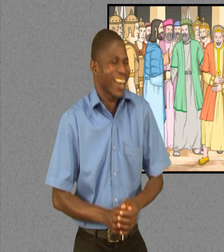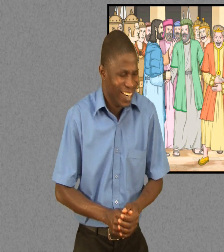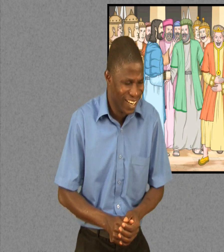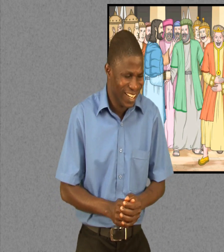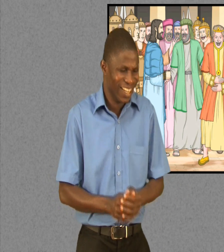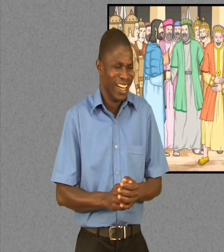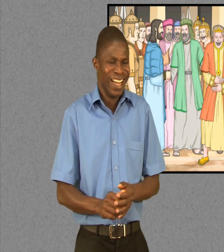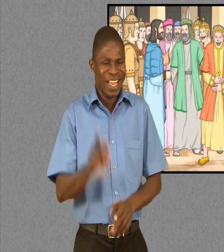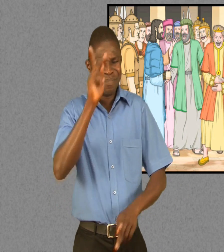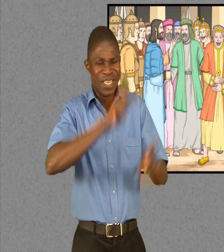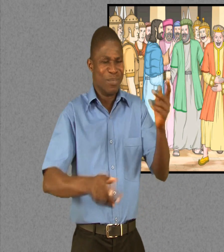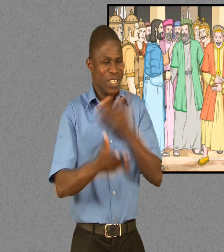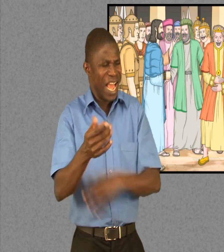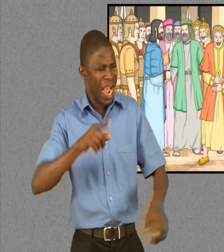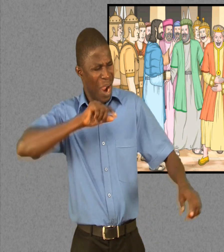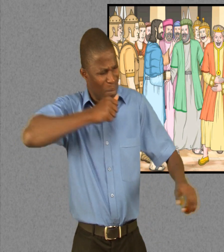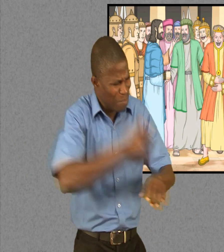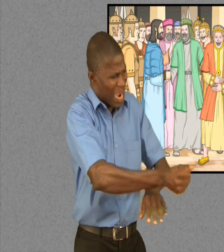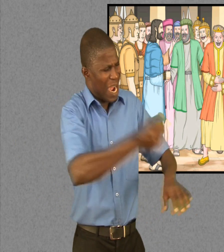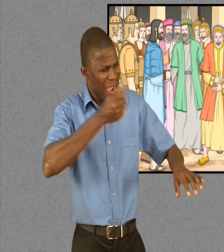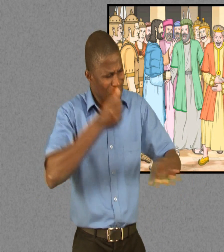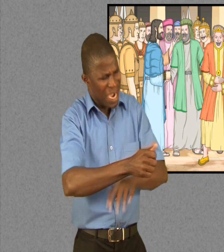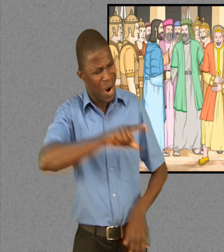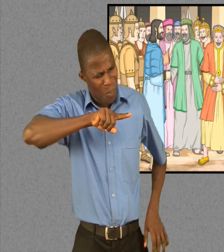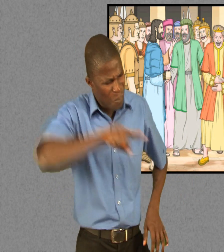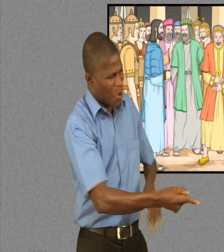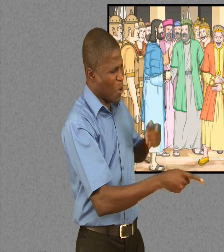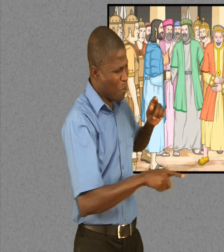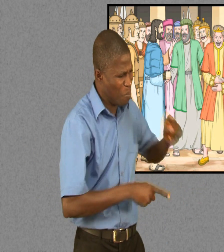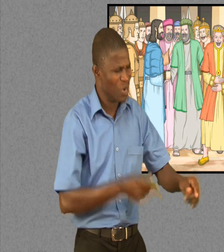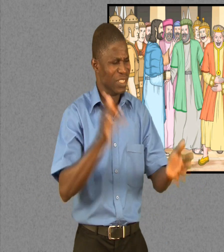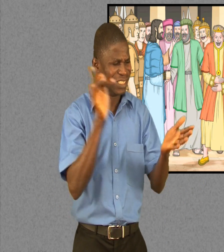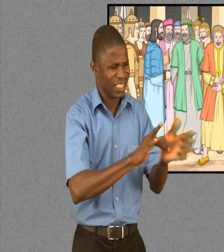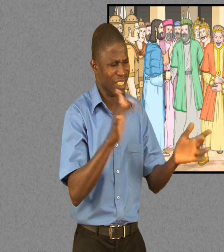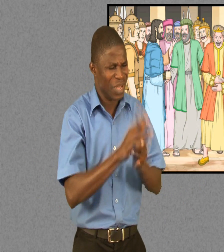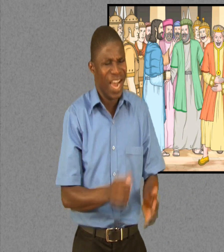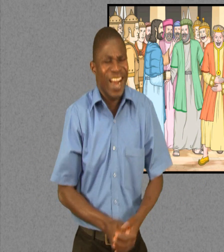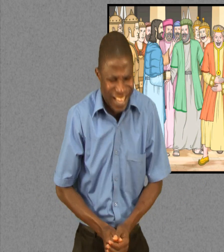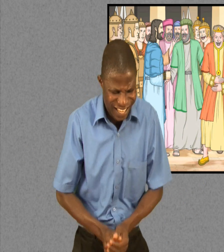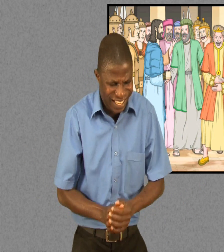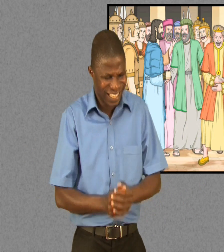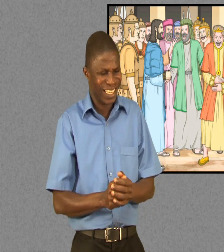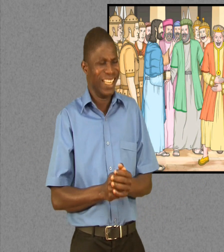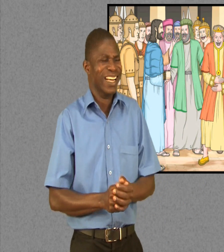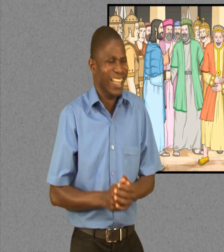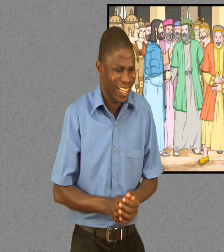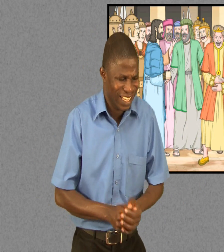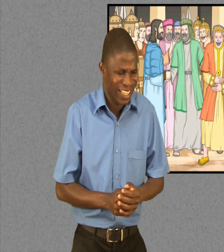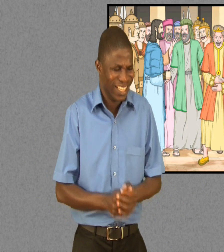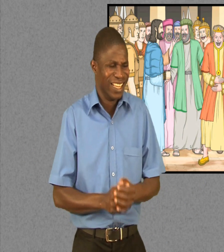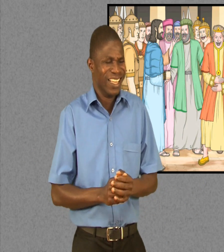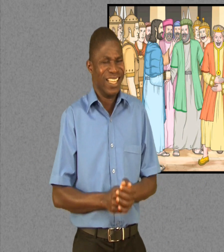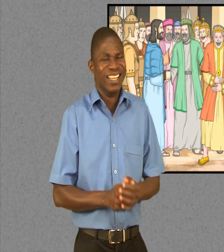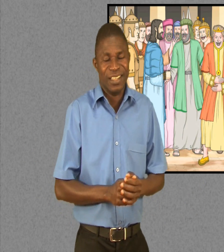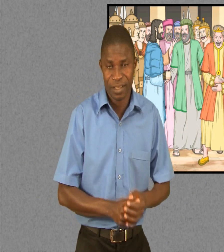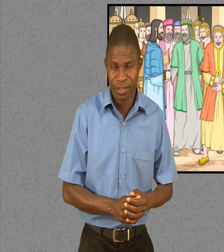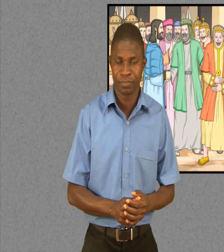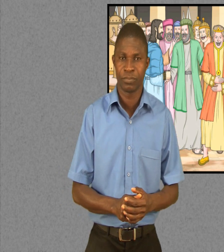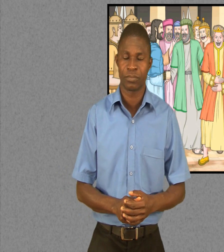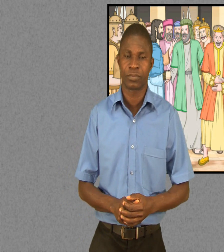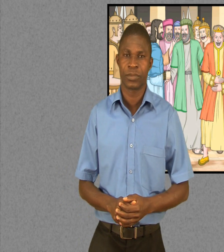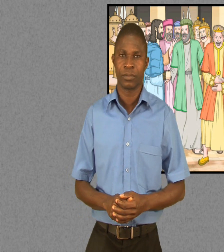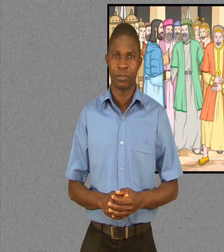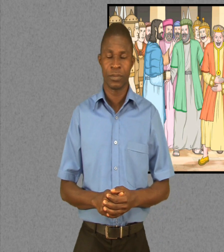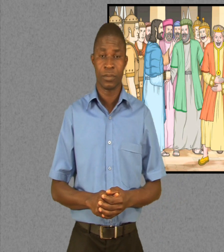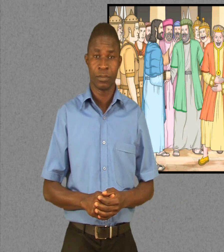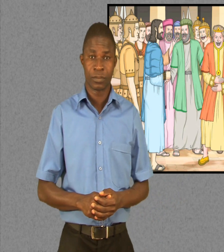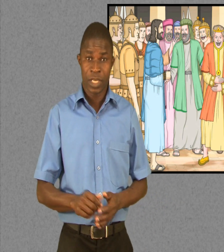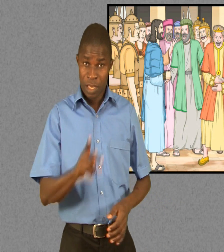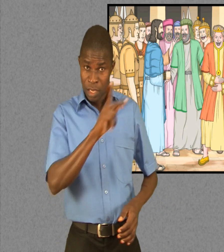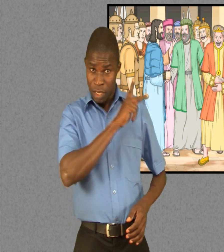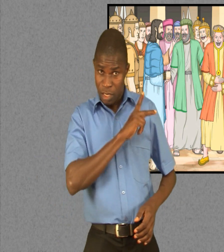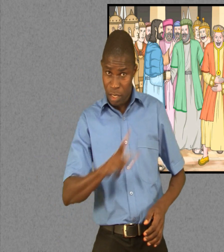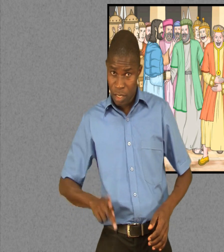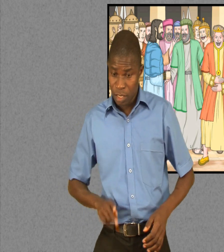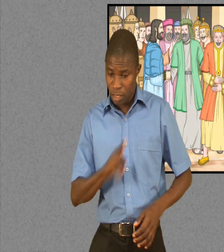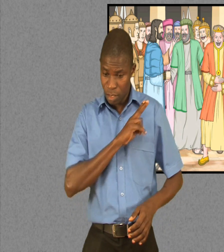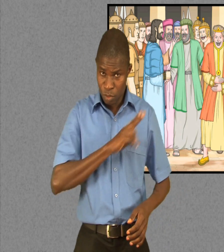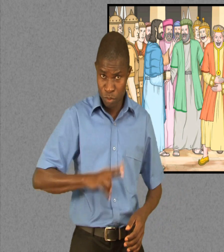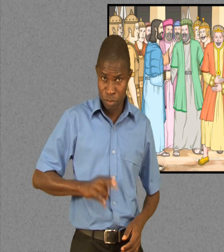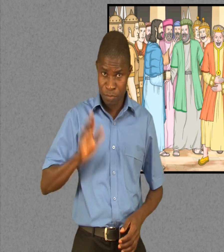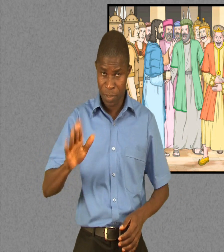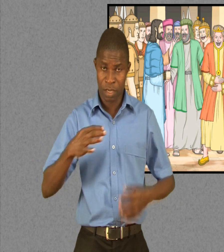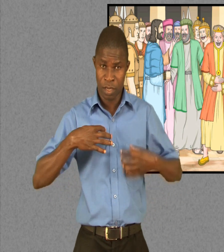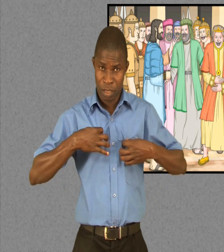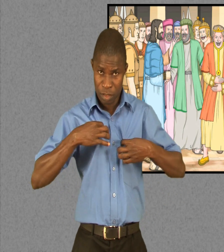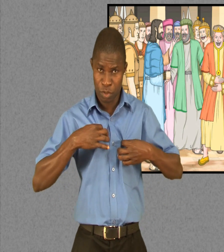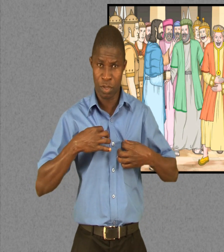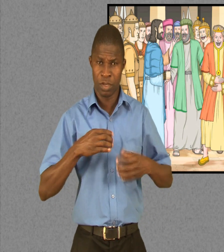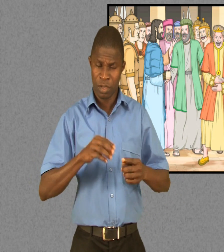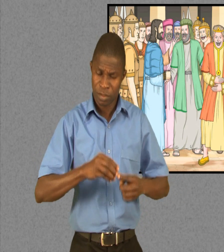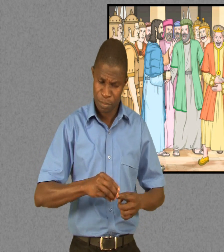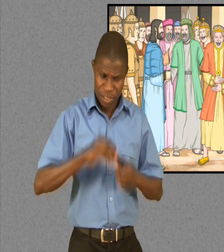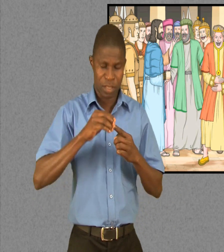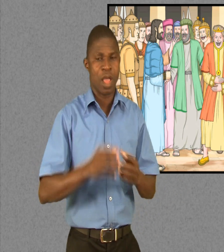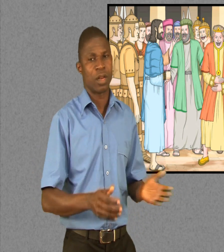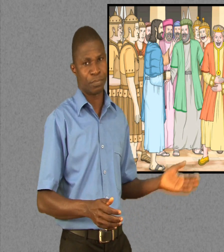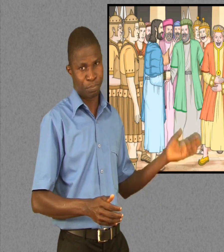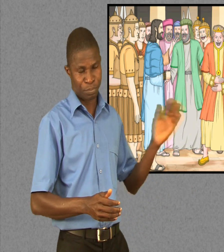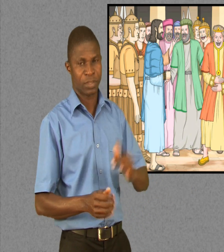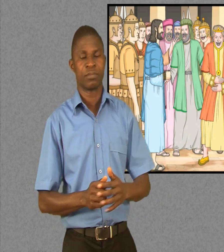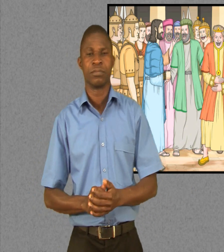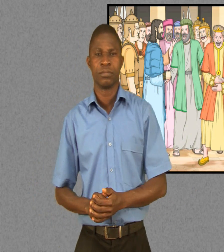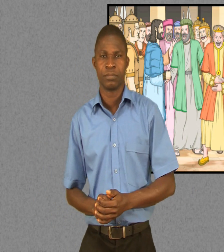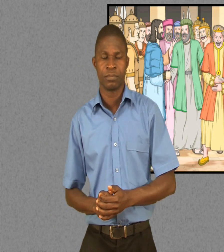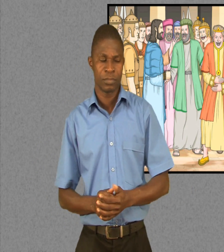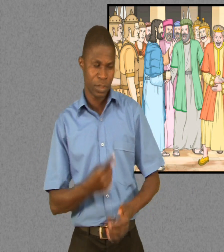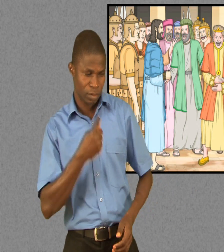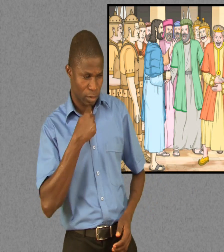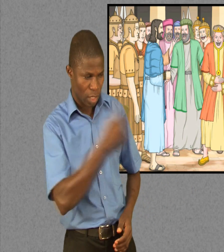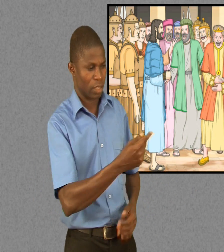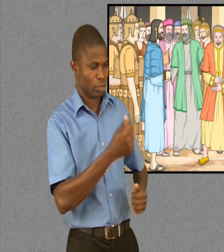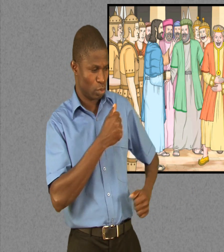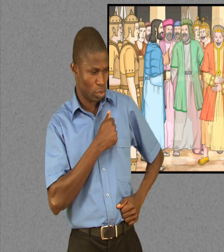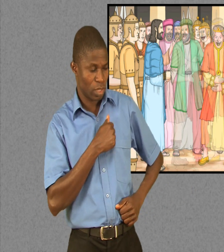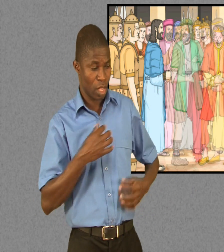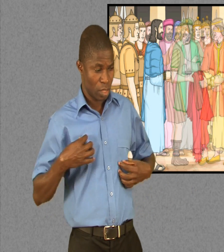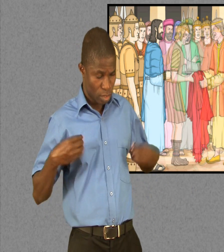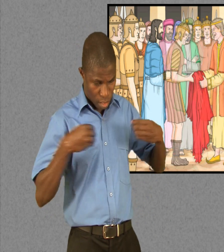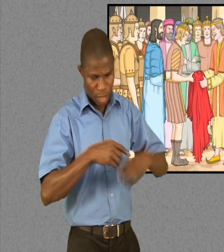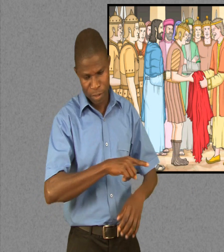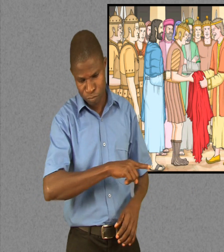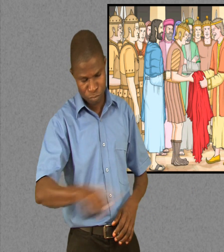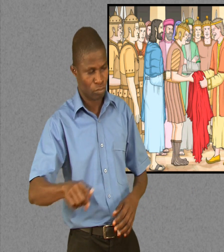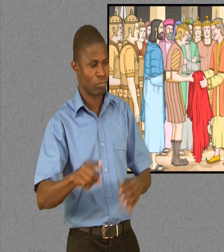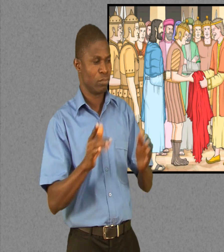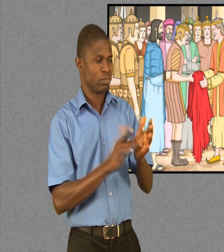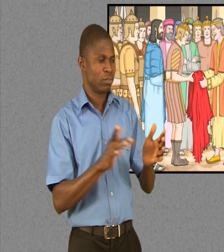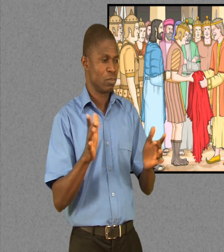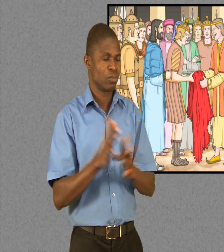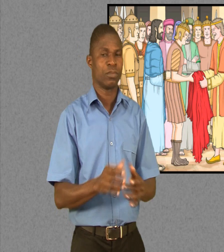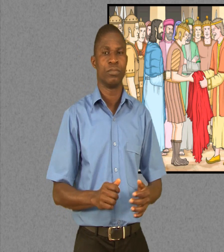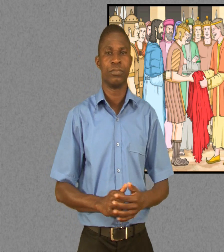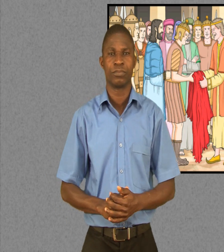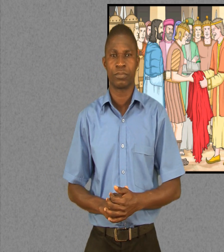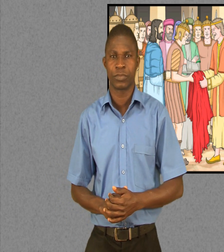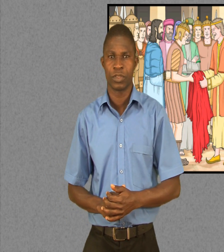And even Herod and his soldiers ridiculed and mocked Him.